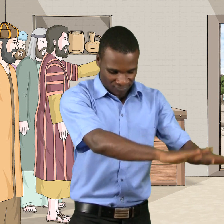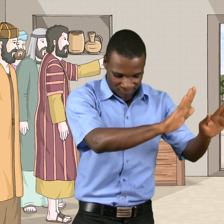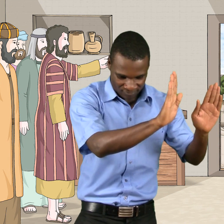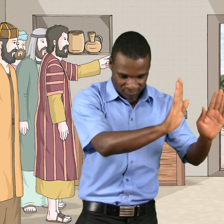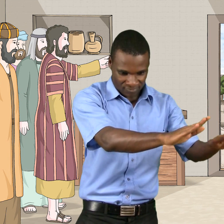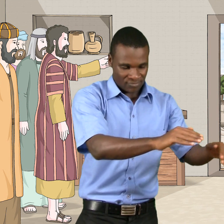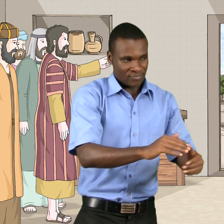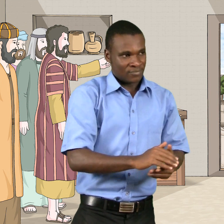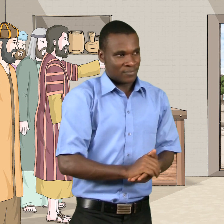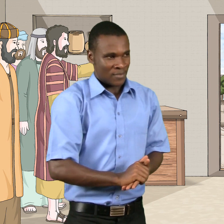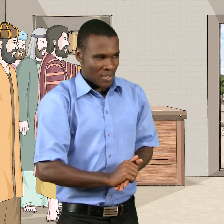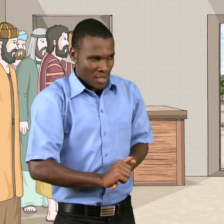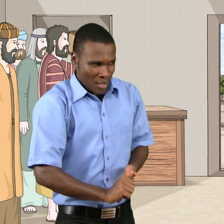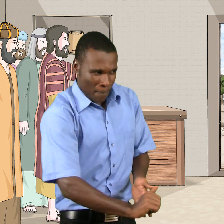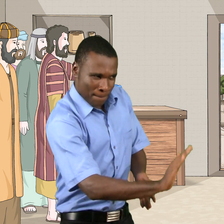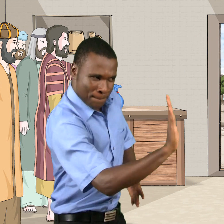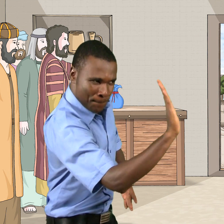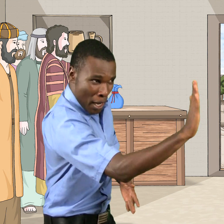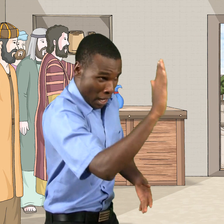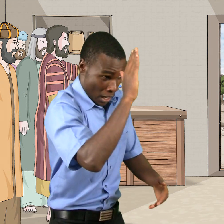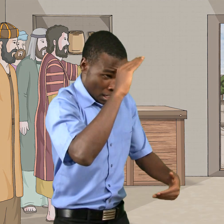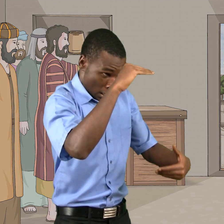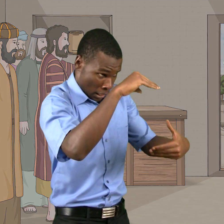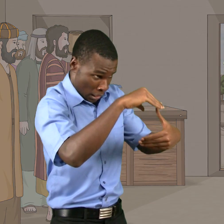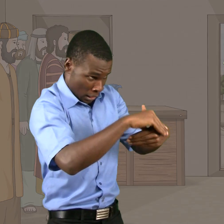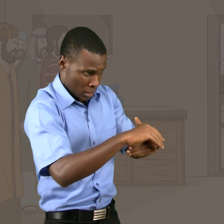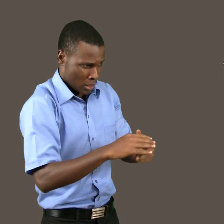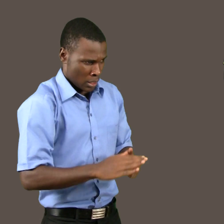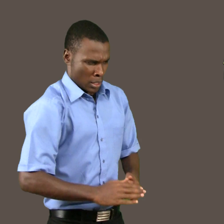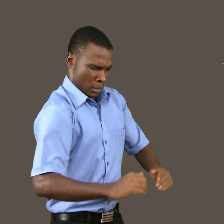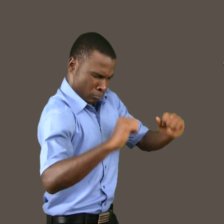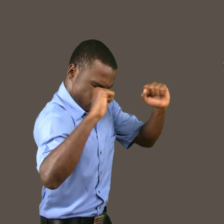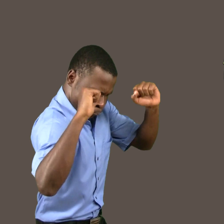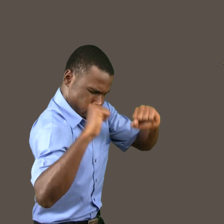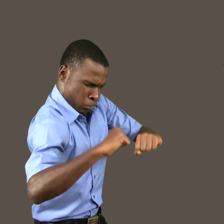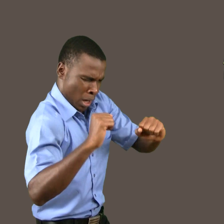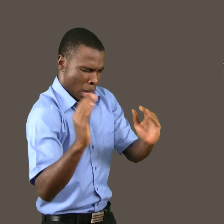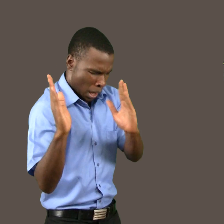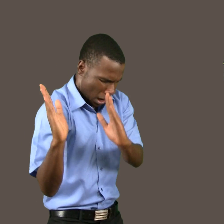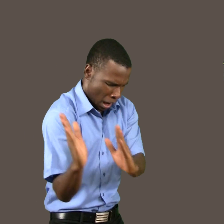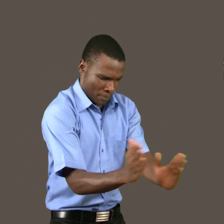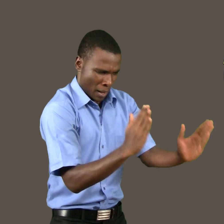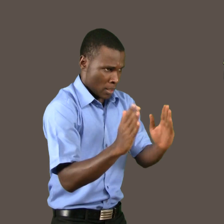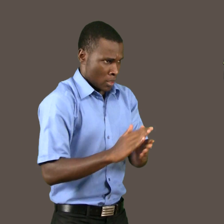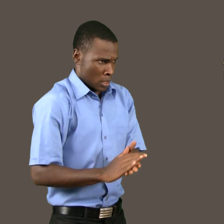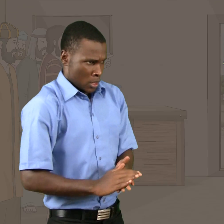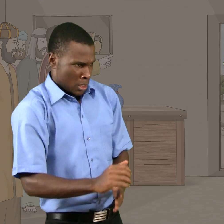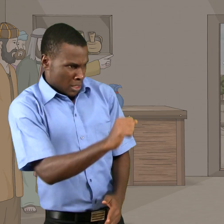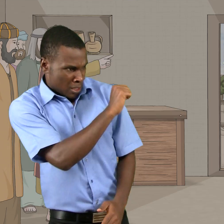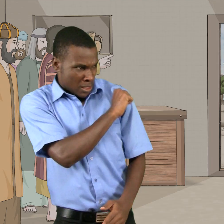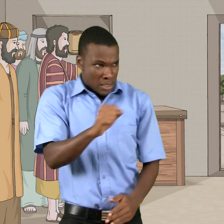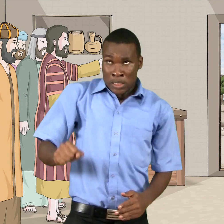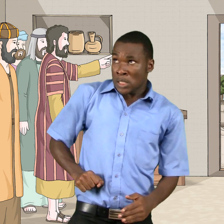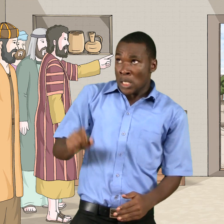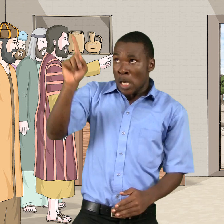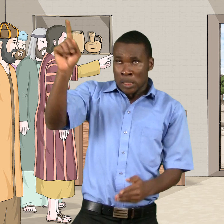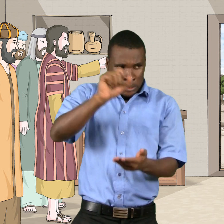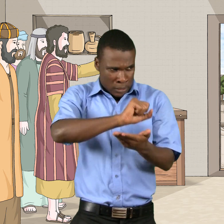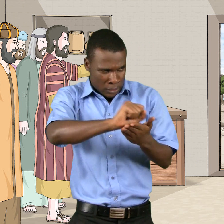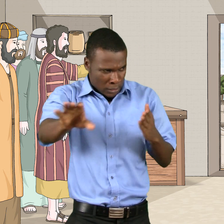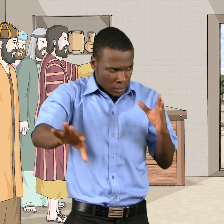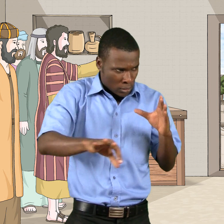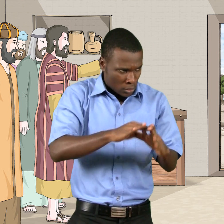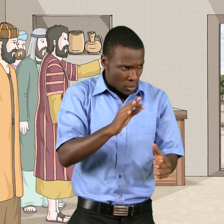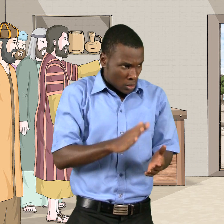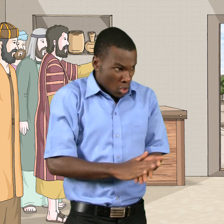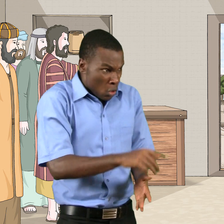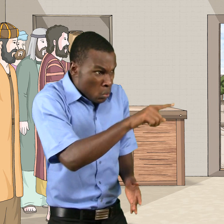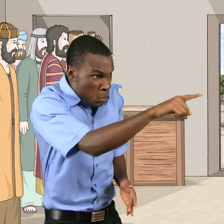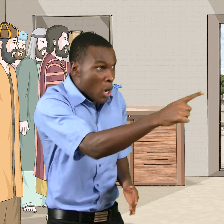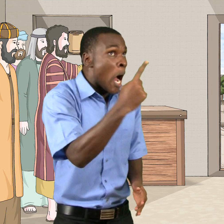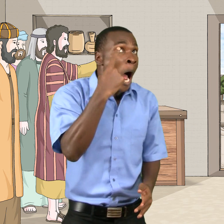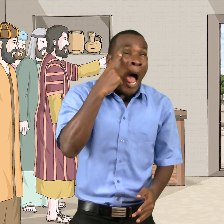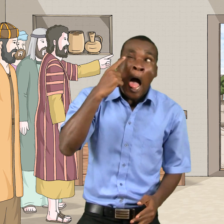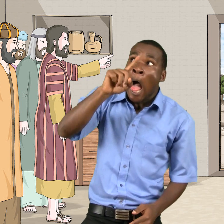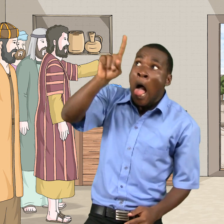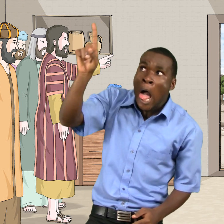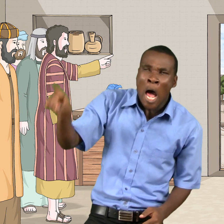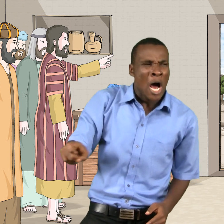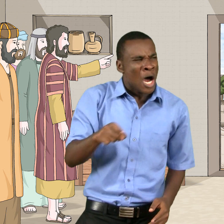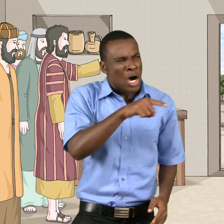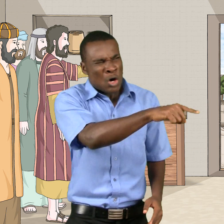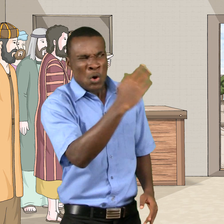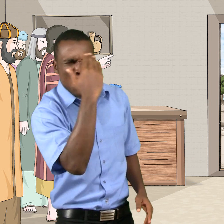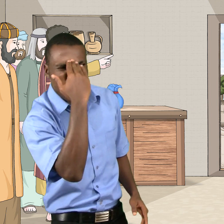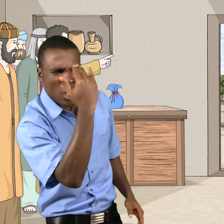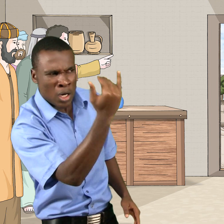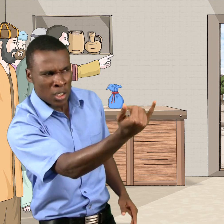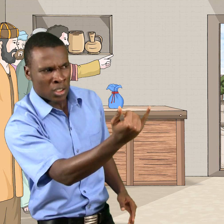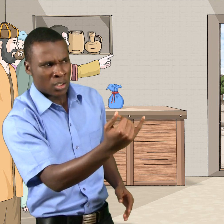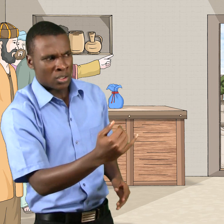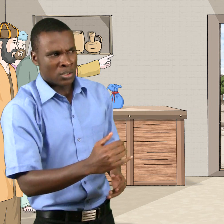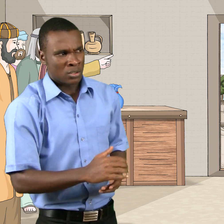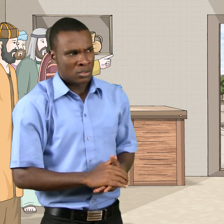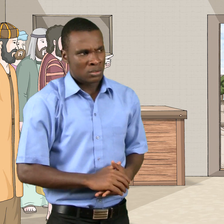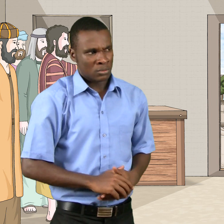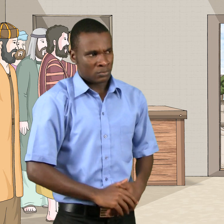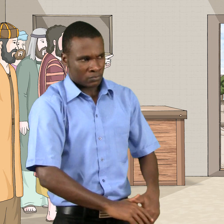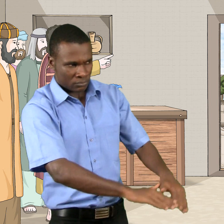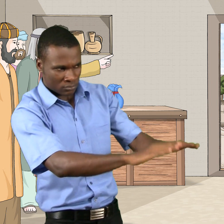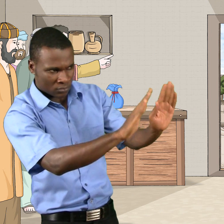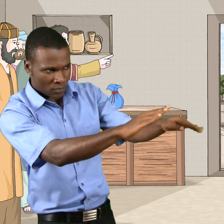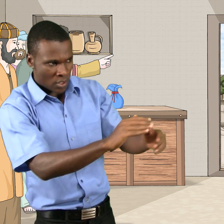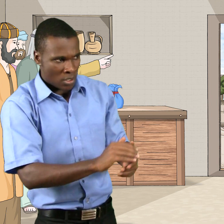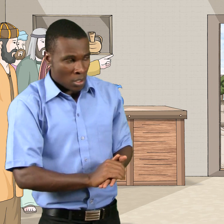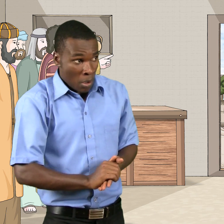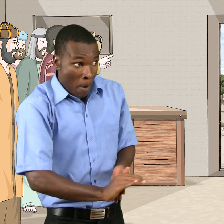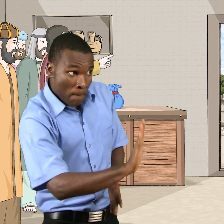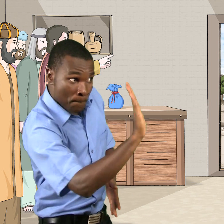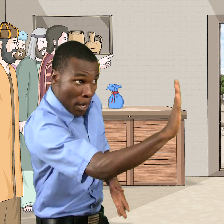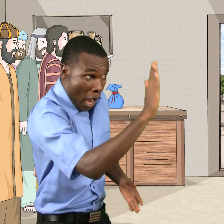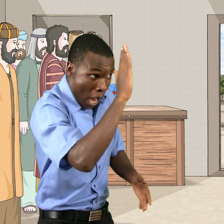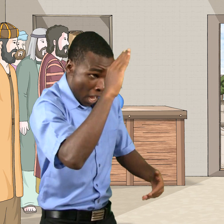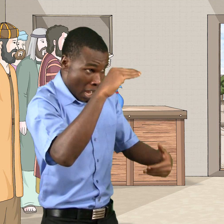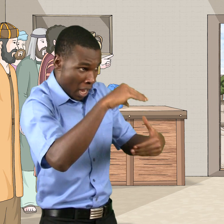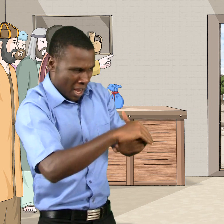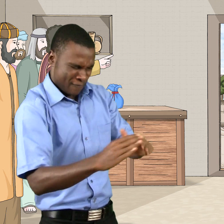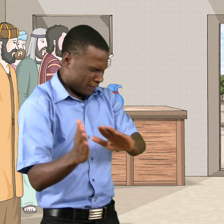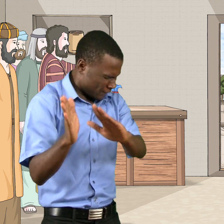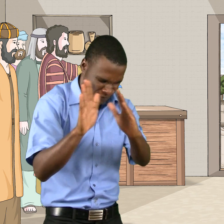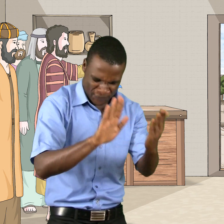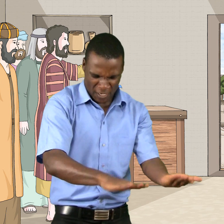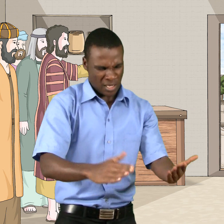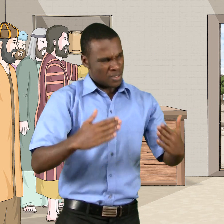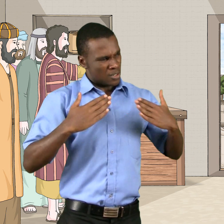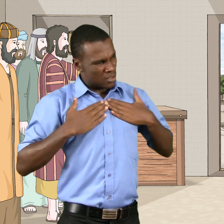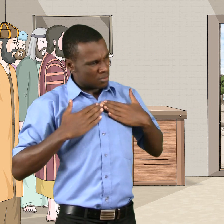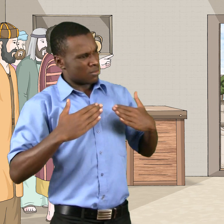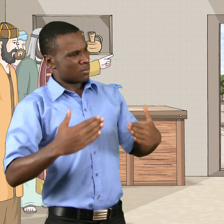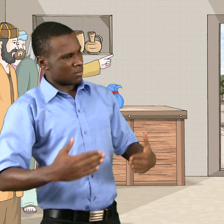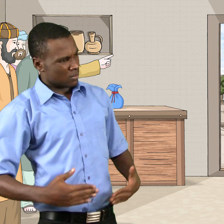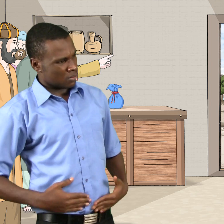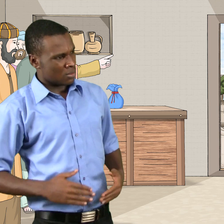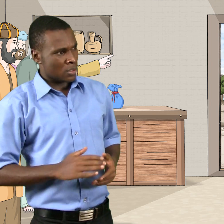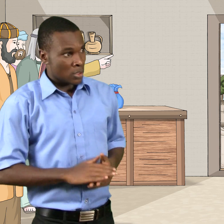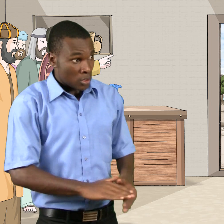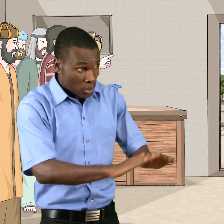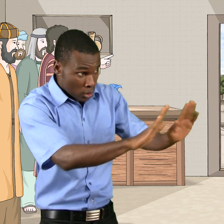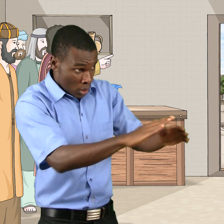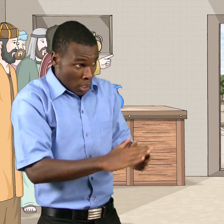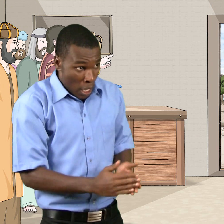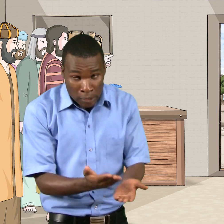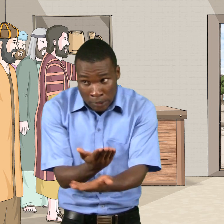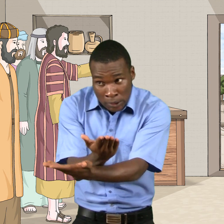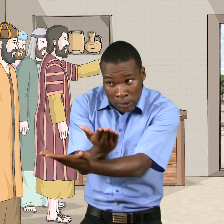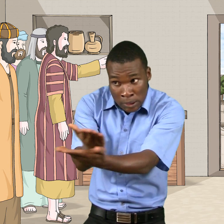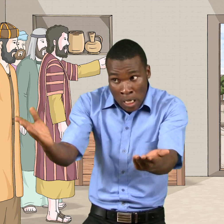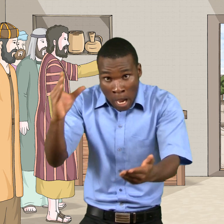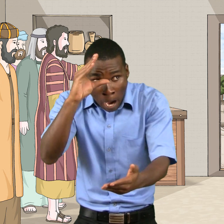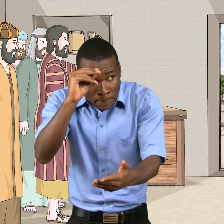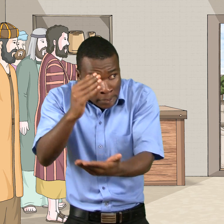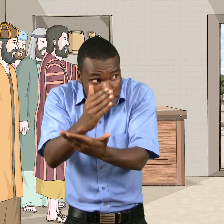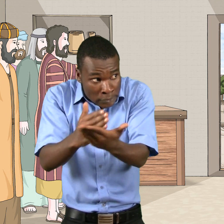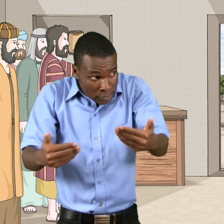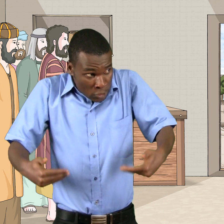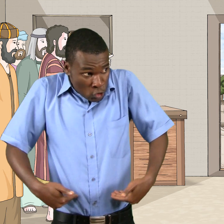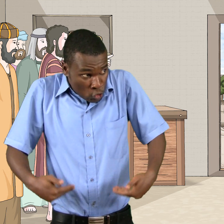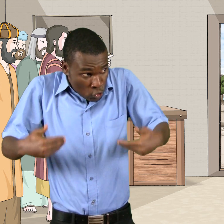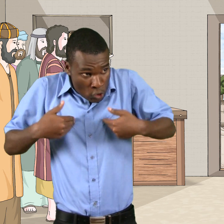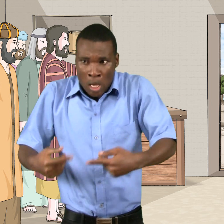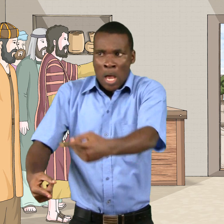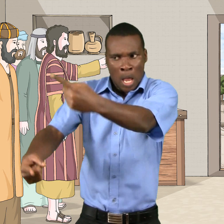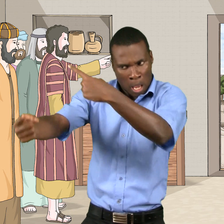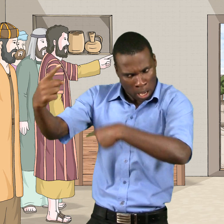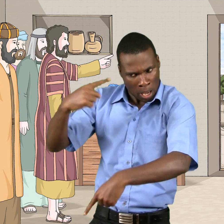“How could you agree to test the Spirit of the Lord?”